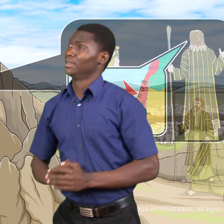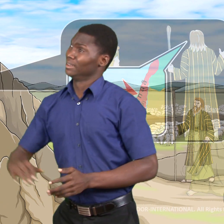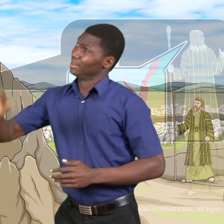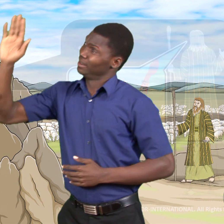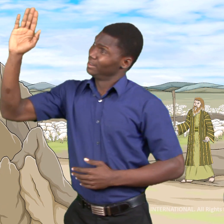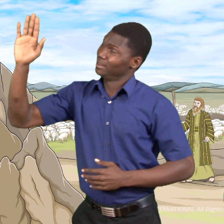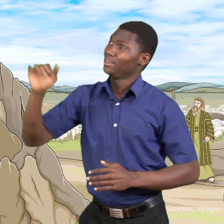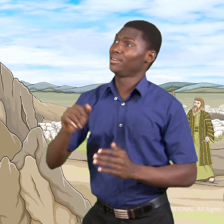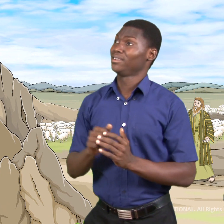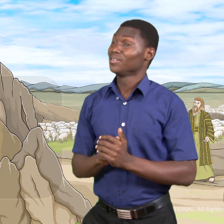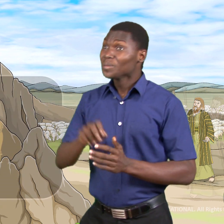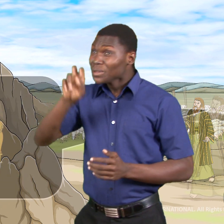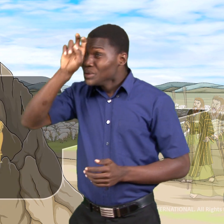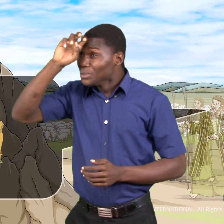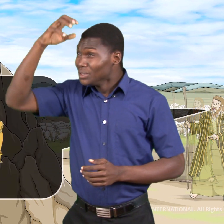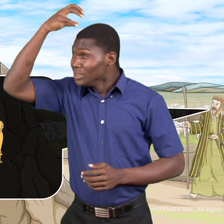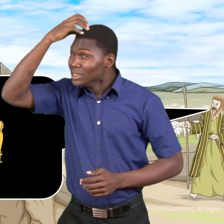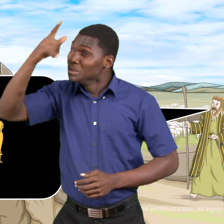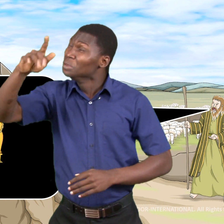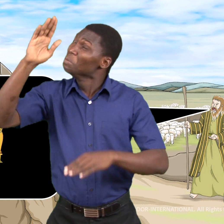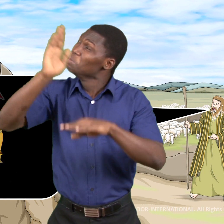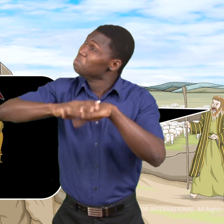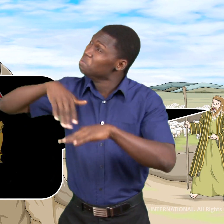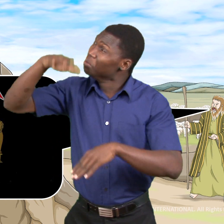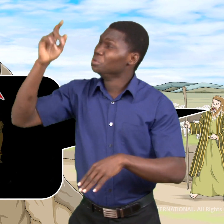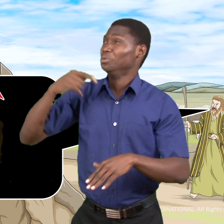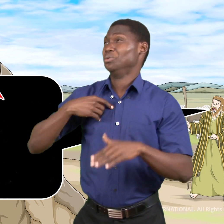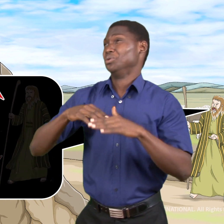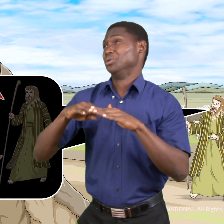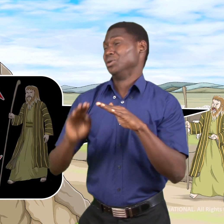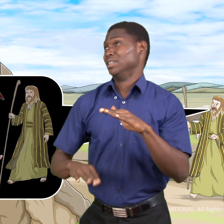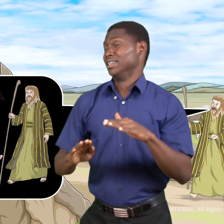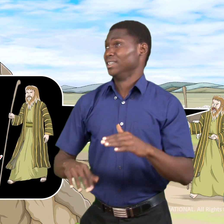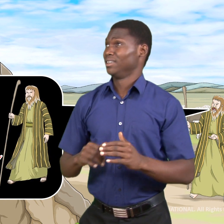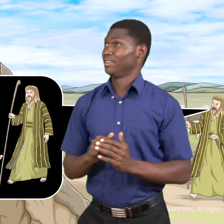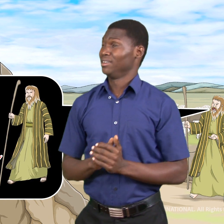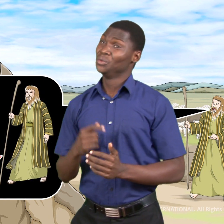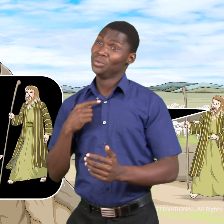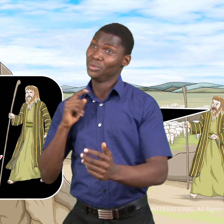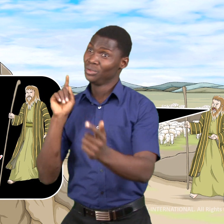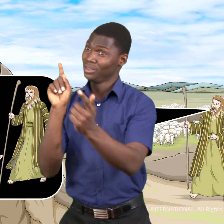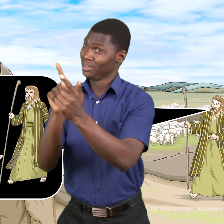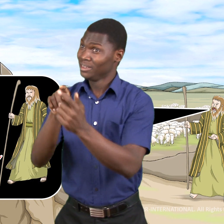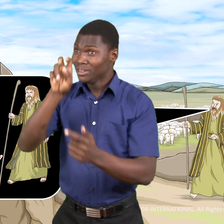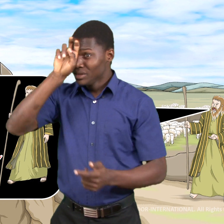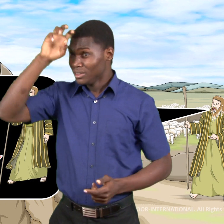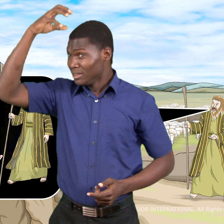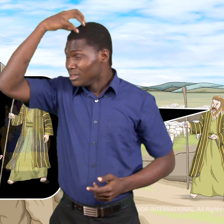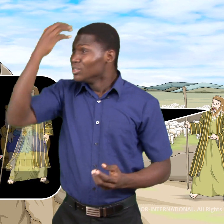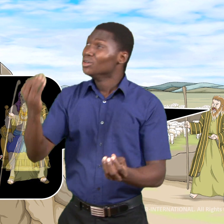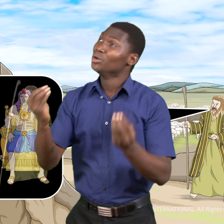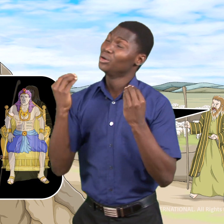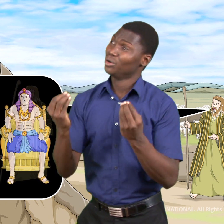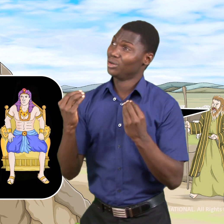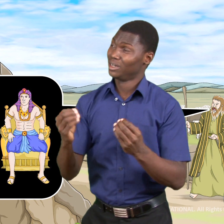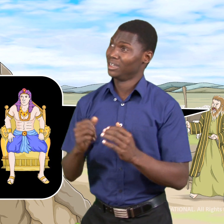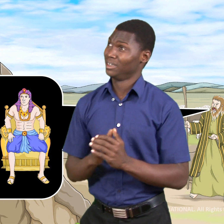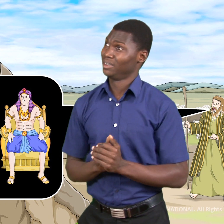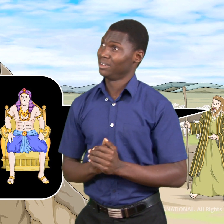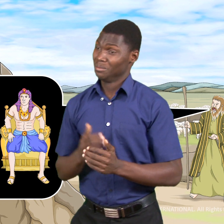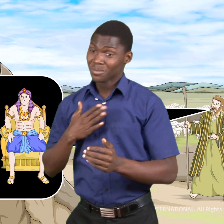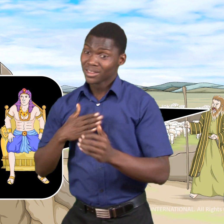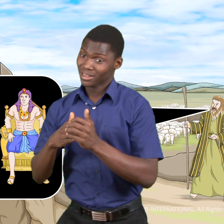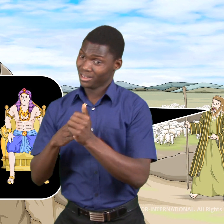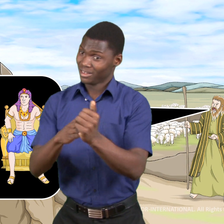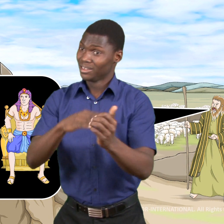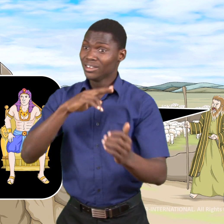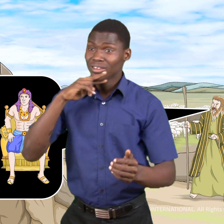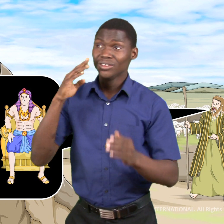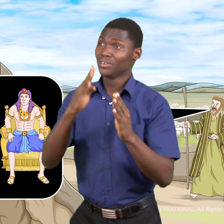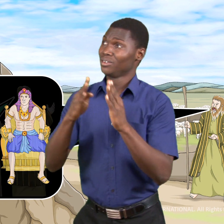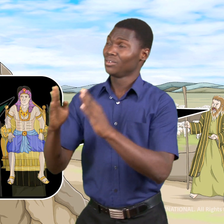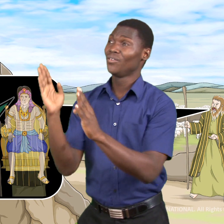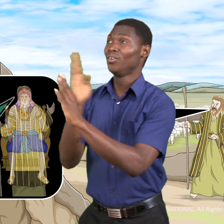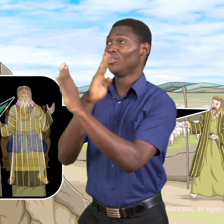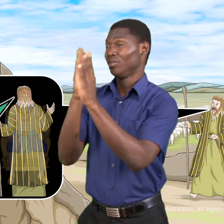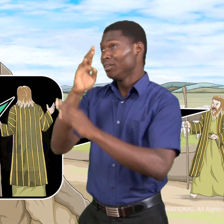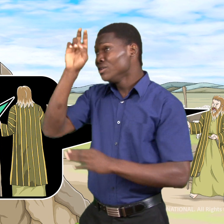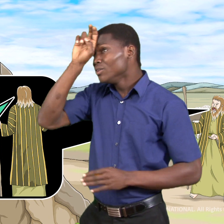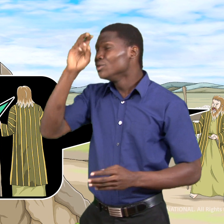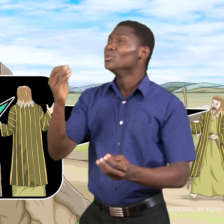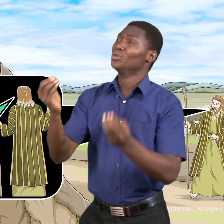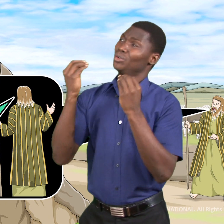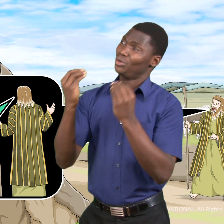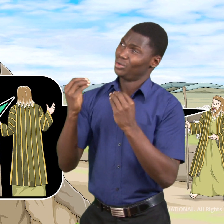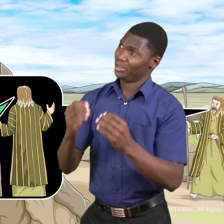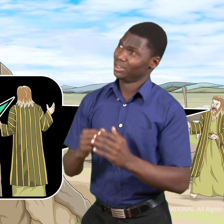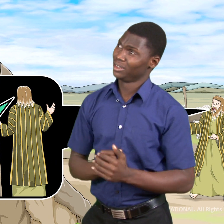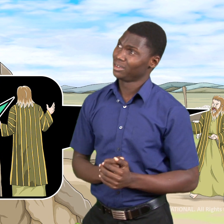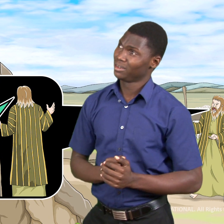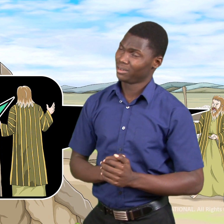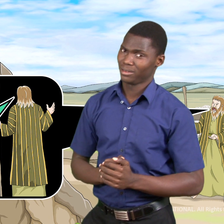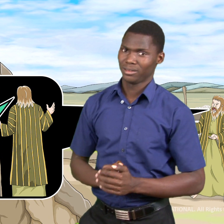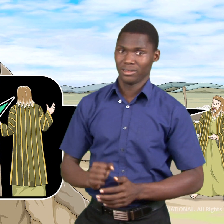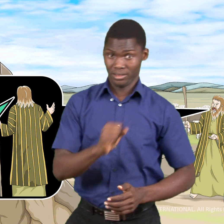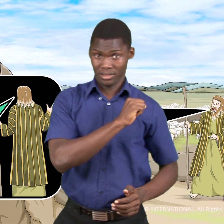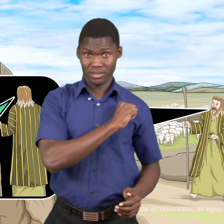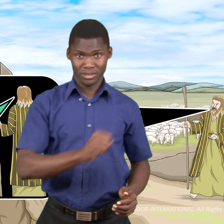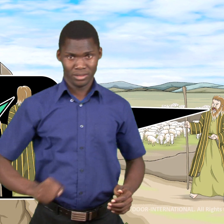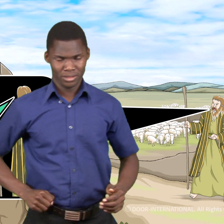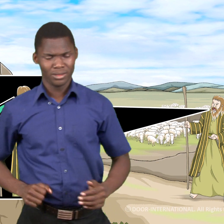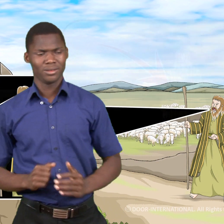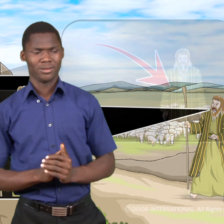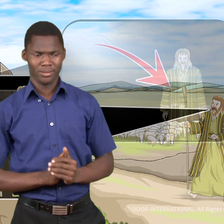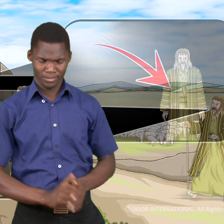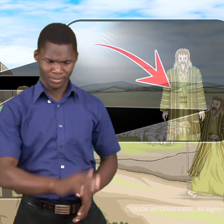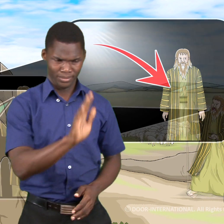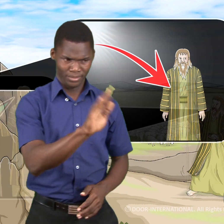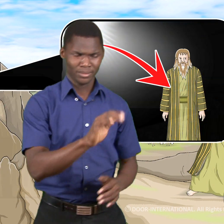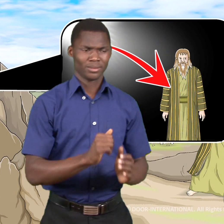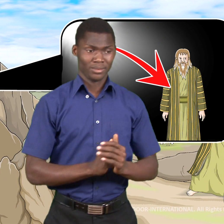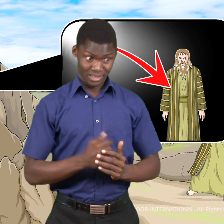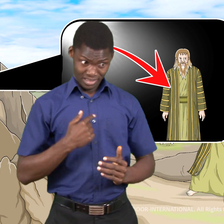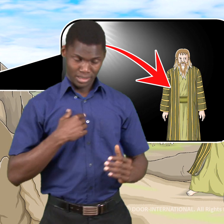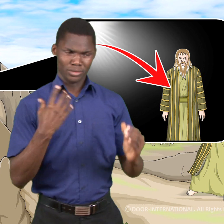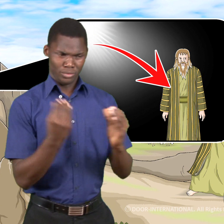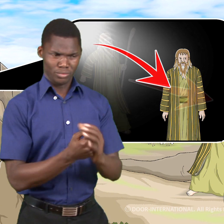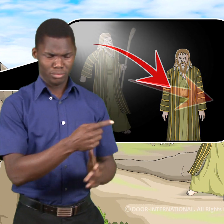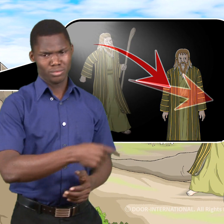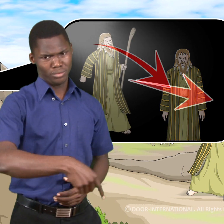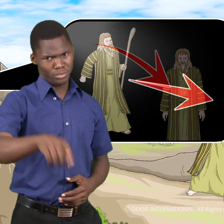But Moses asked God, “Who am I, that I should go to Pharaoh and bring the Israelites out of Egypt?”